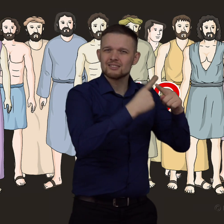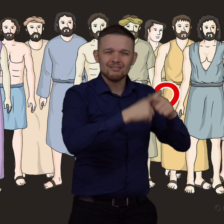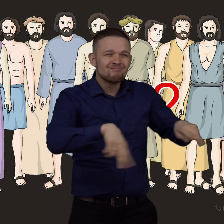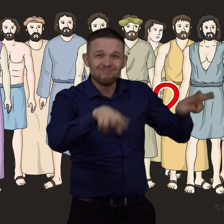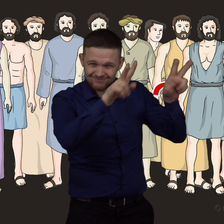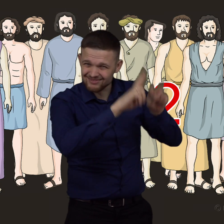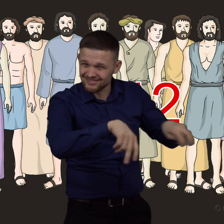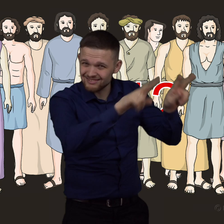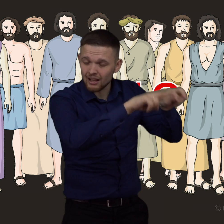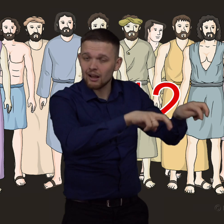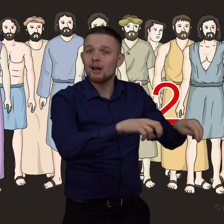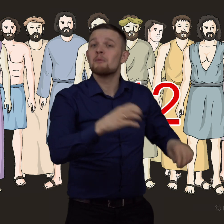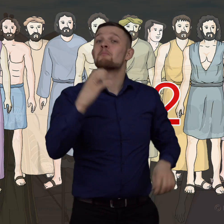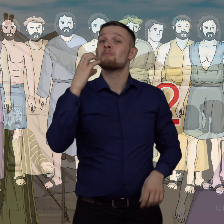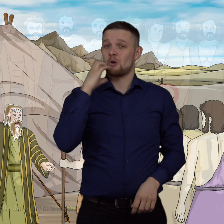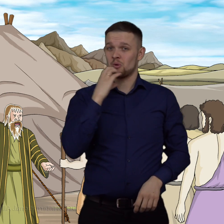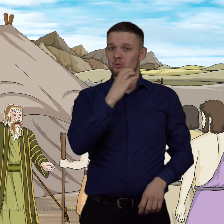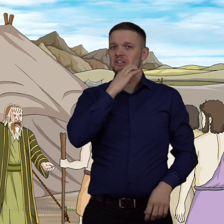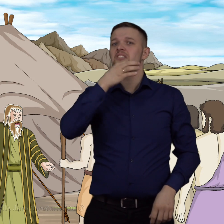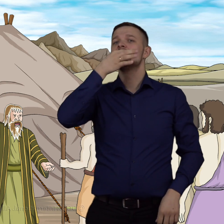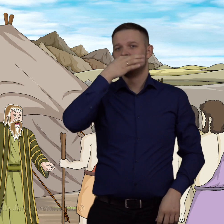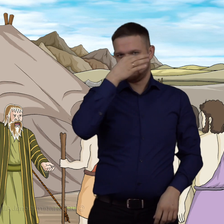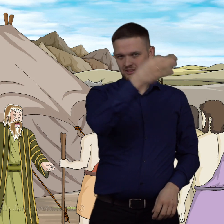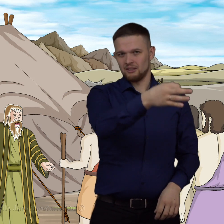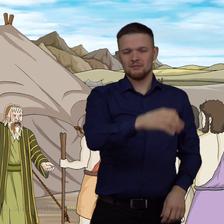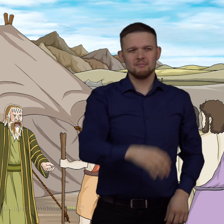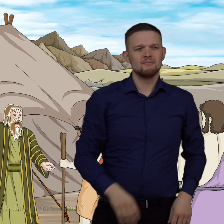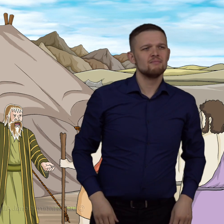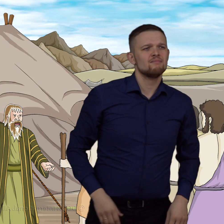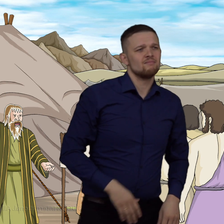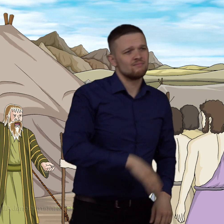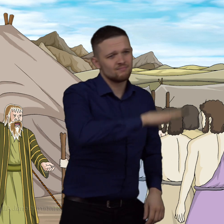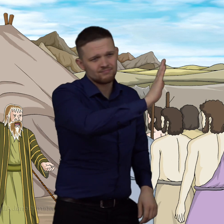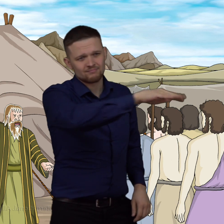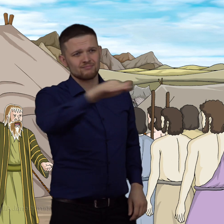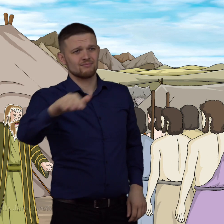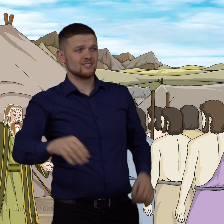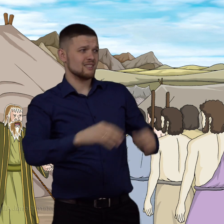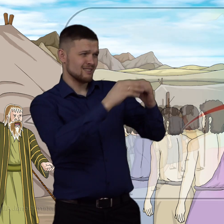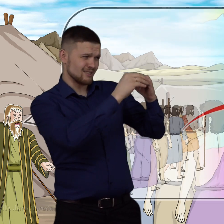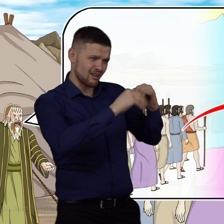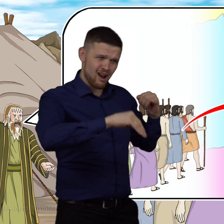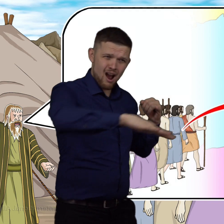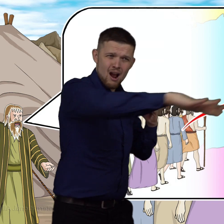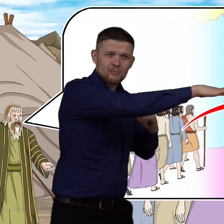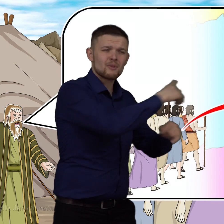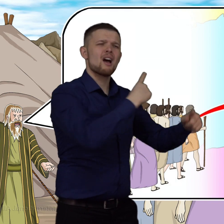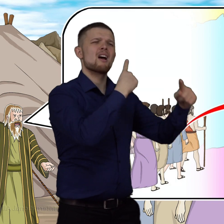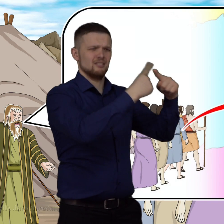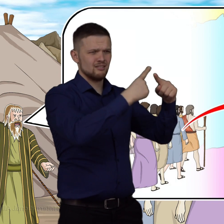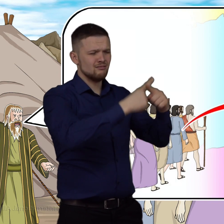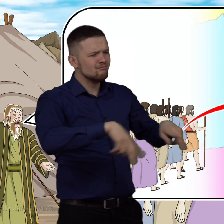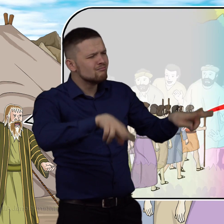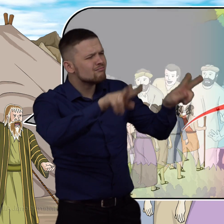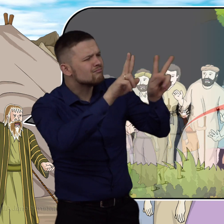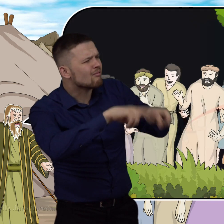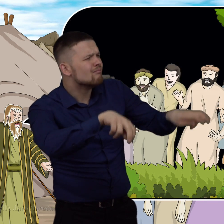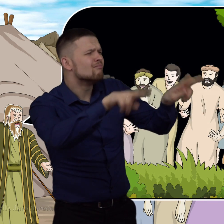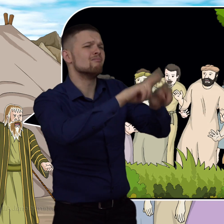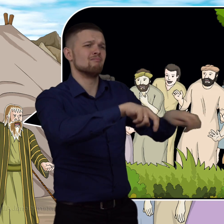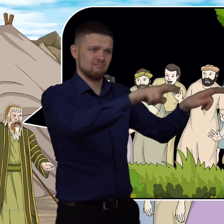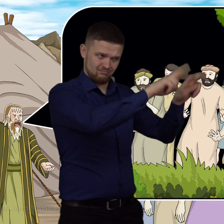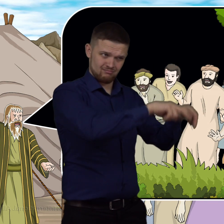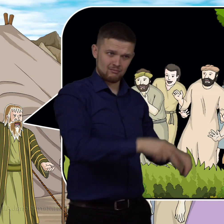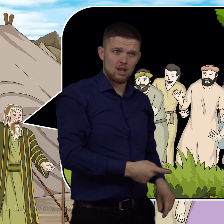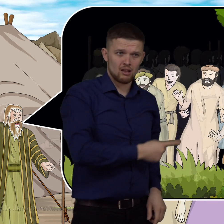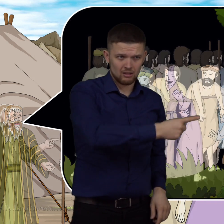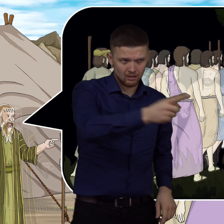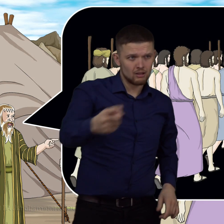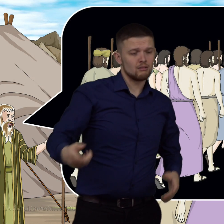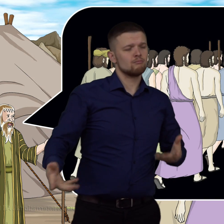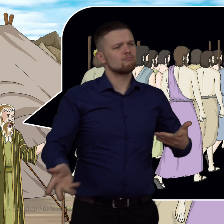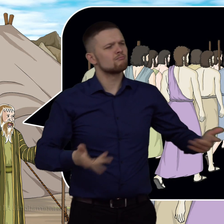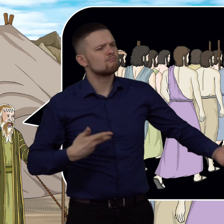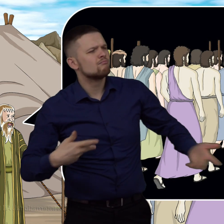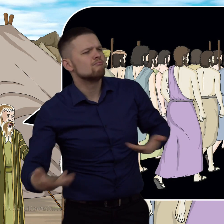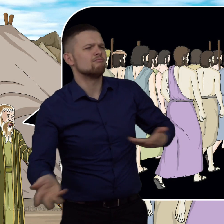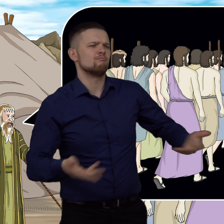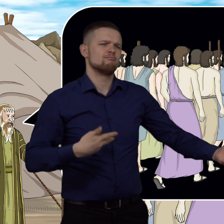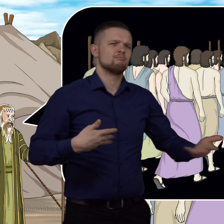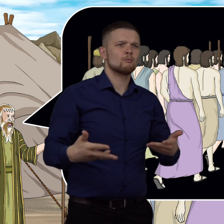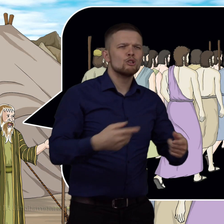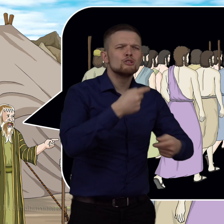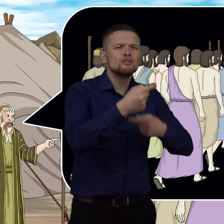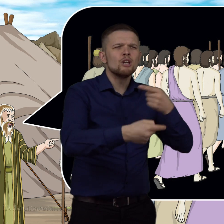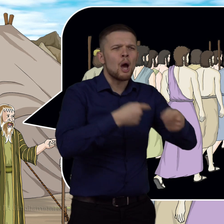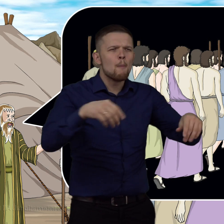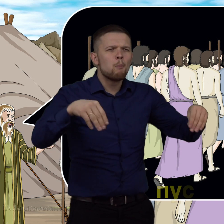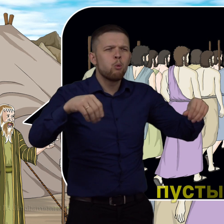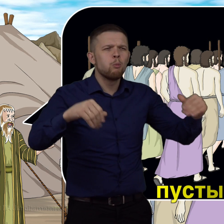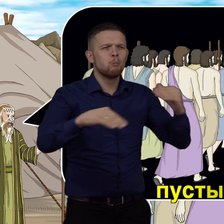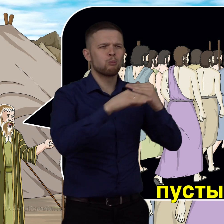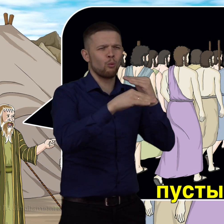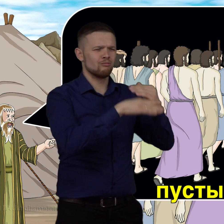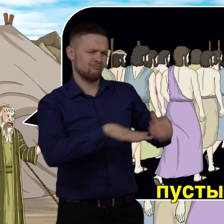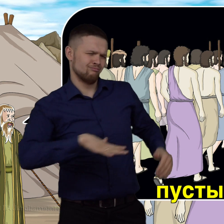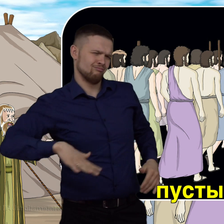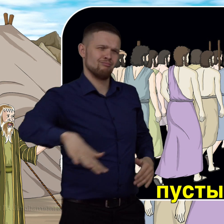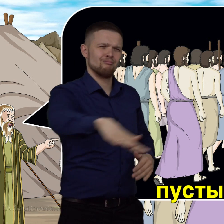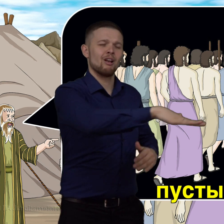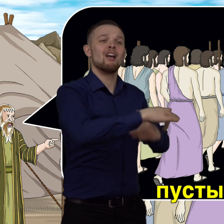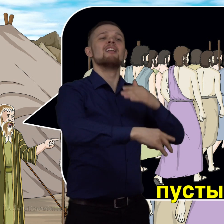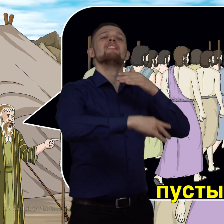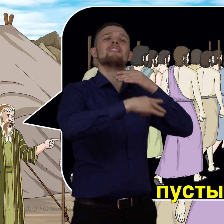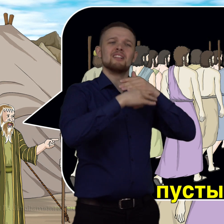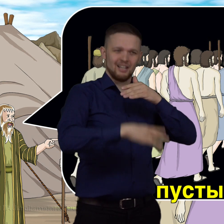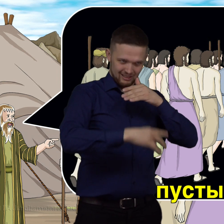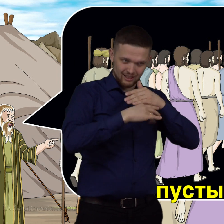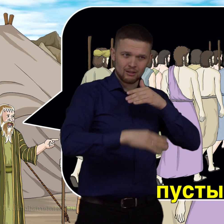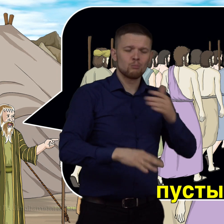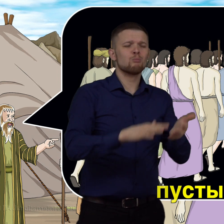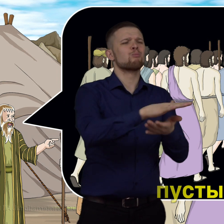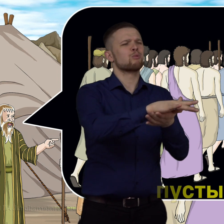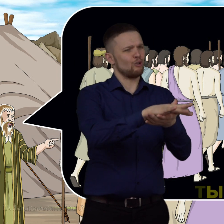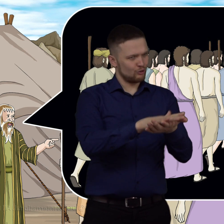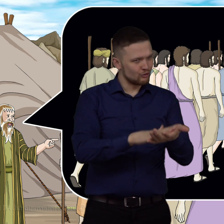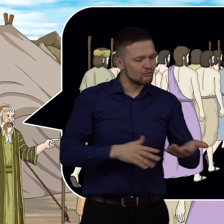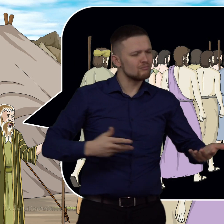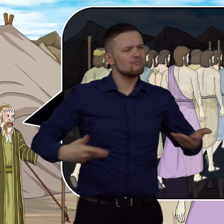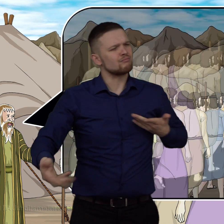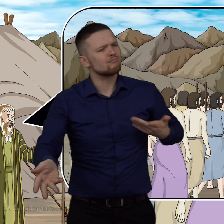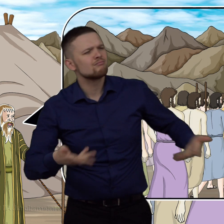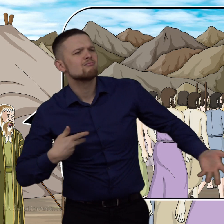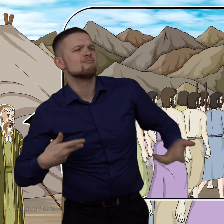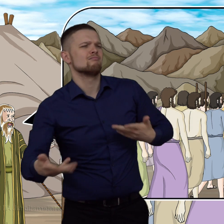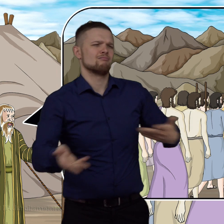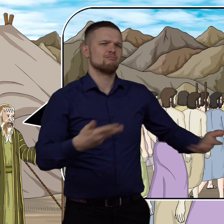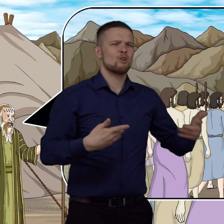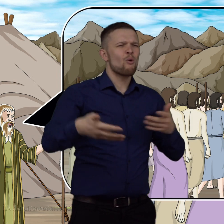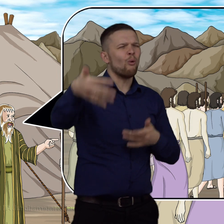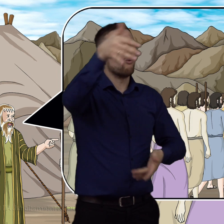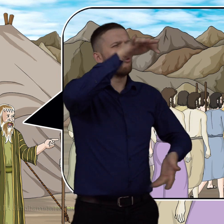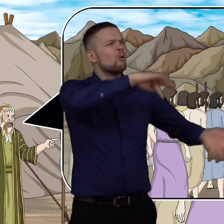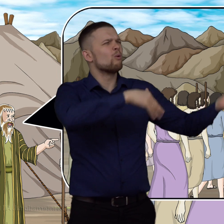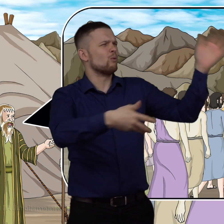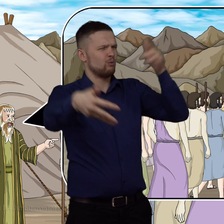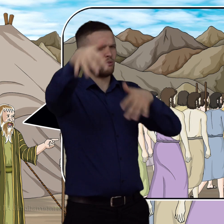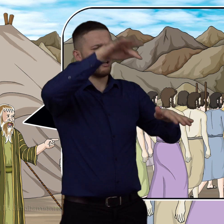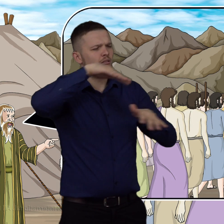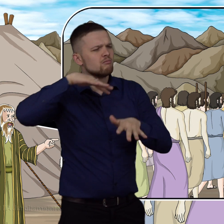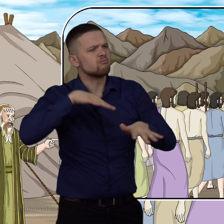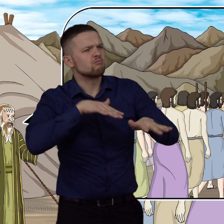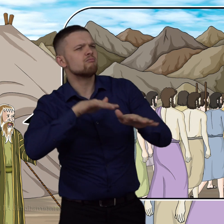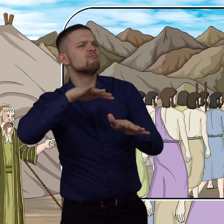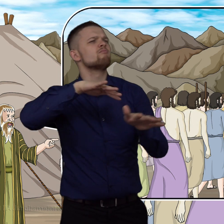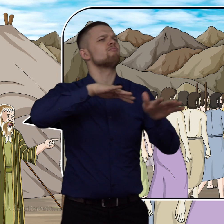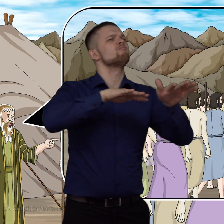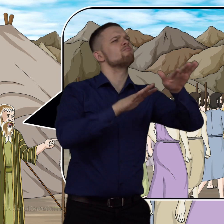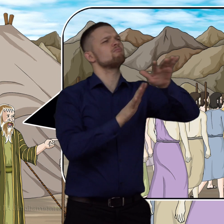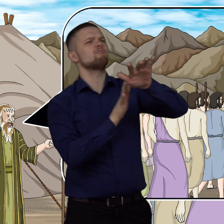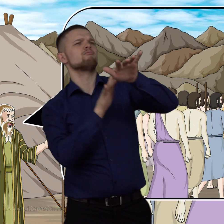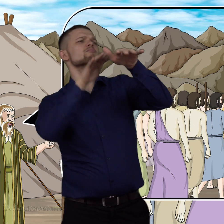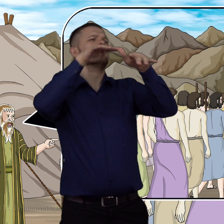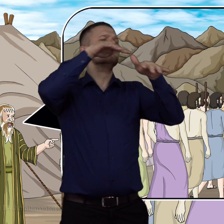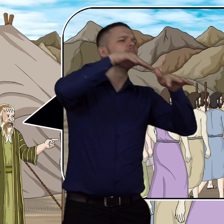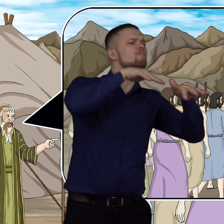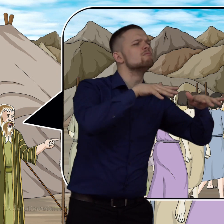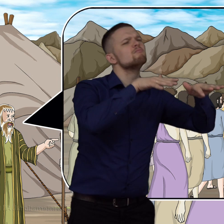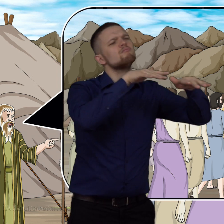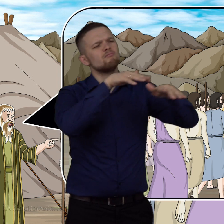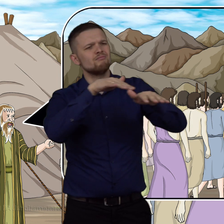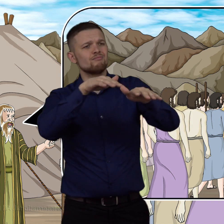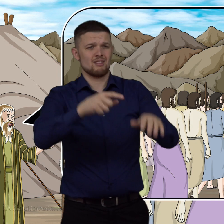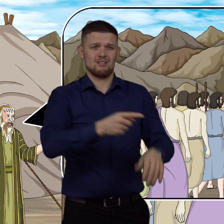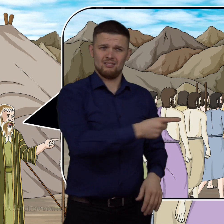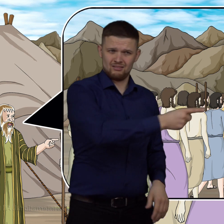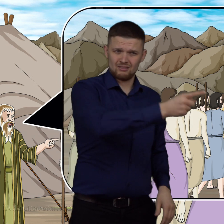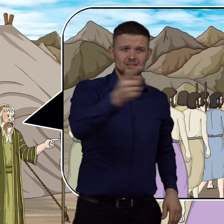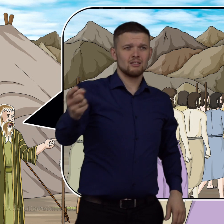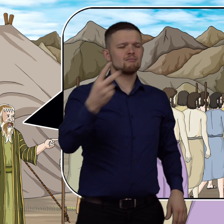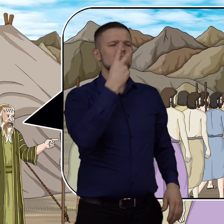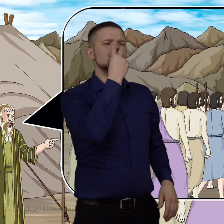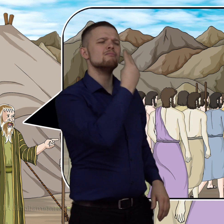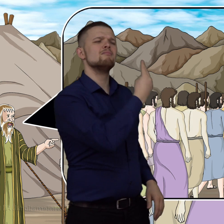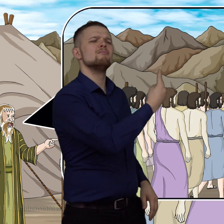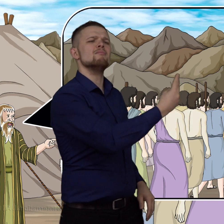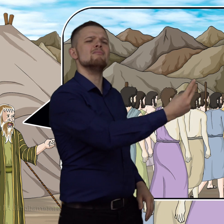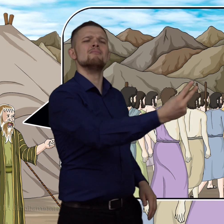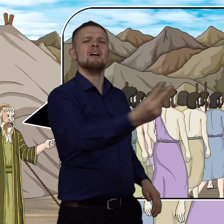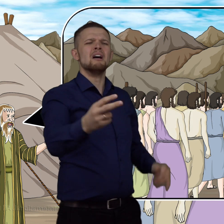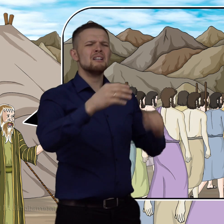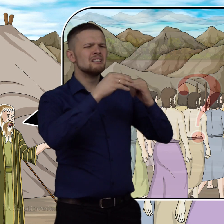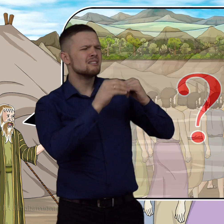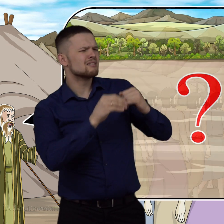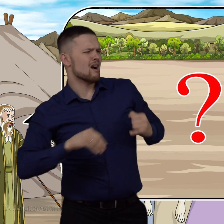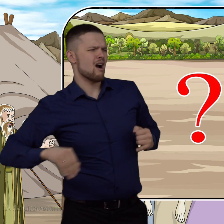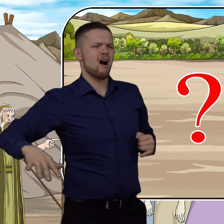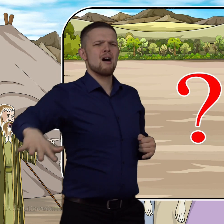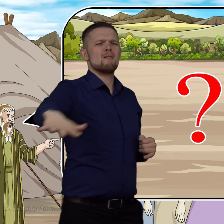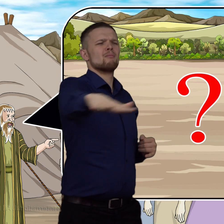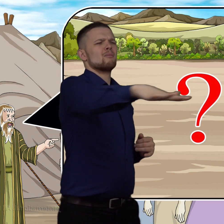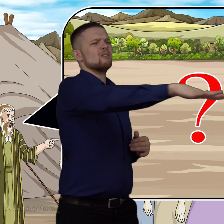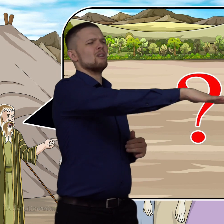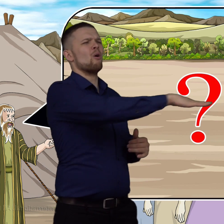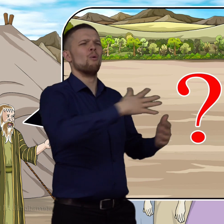When Moses sent them to spy out the land of Canaan, he told them, “Go up through the Negev and into the hill country.